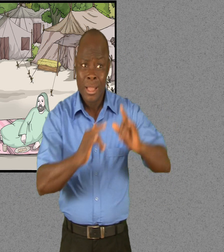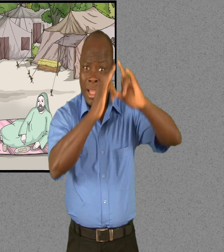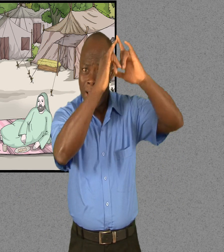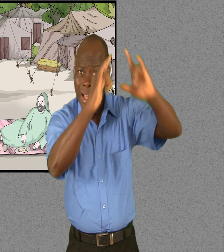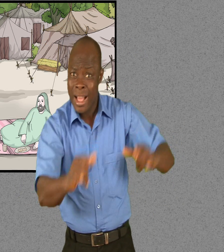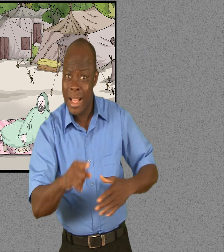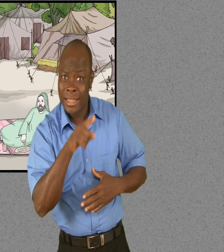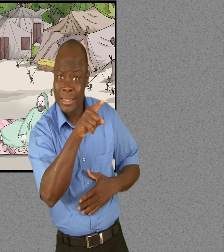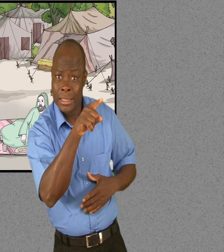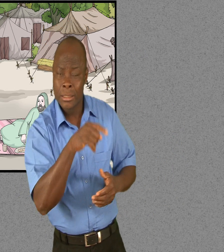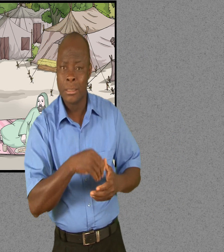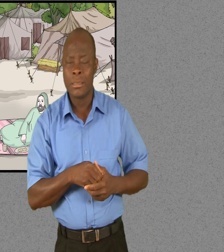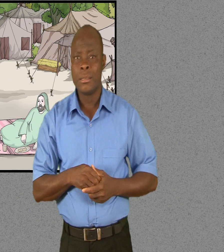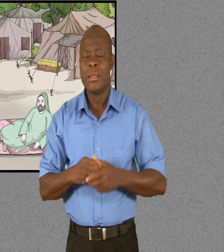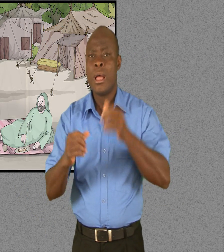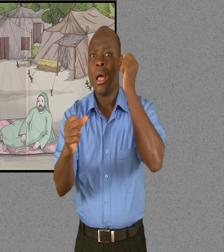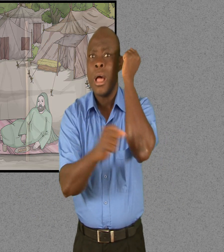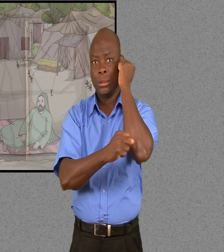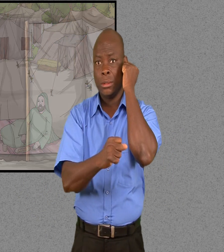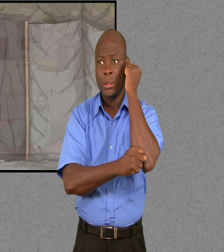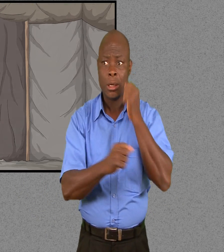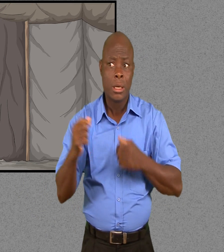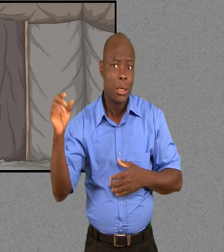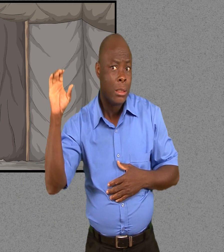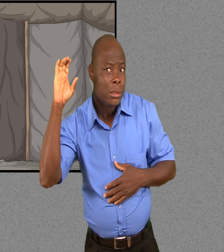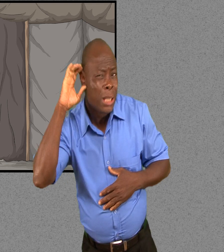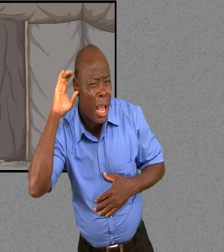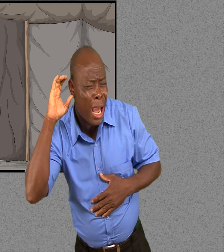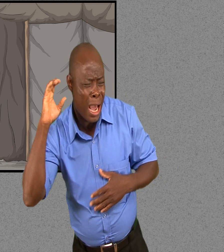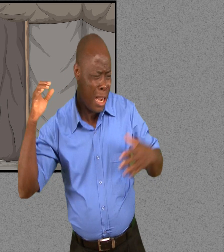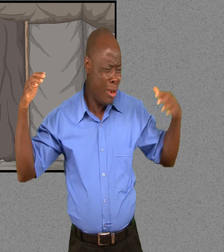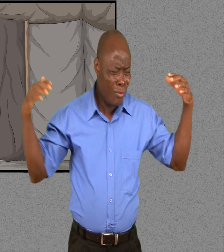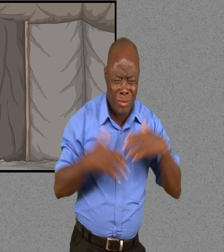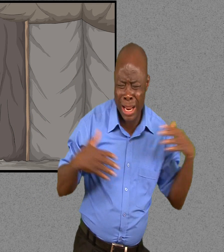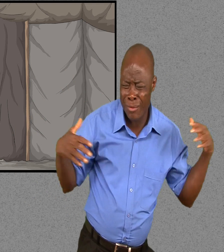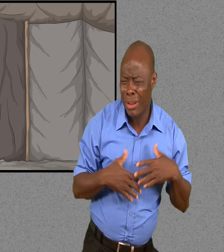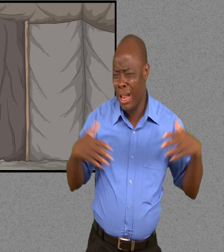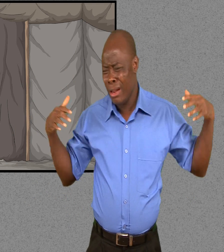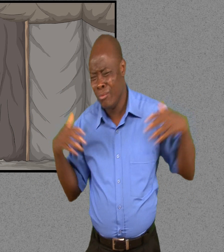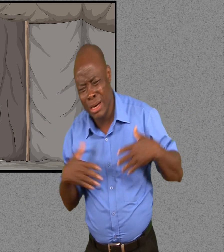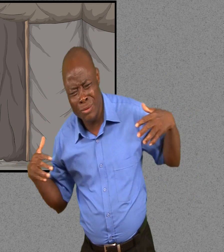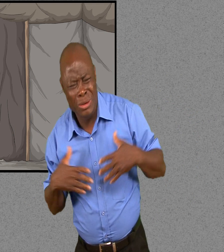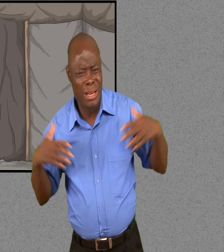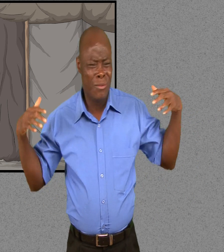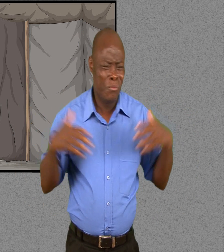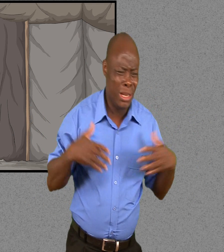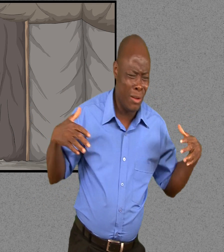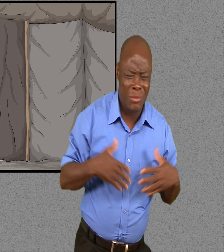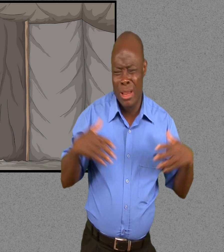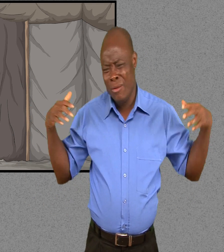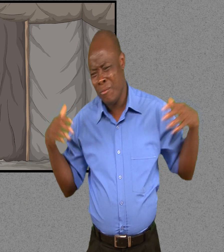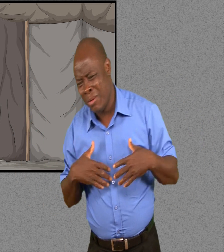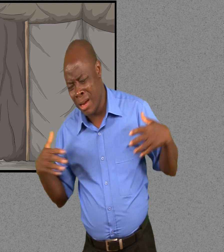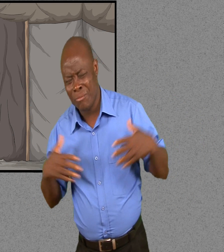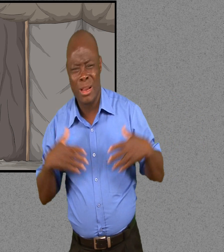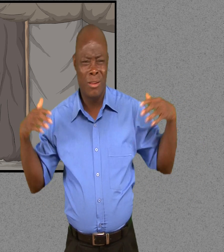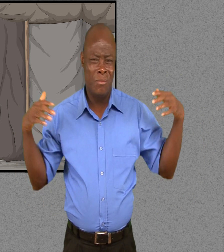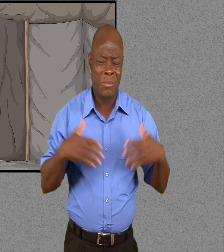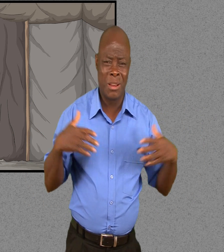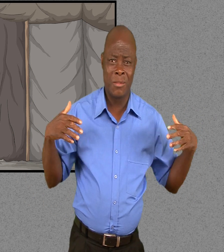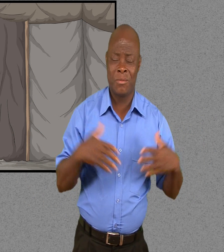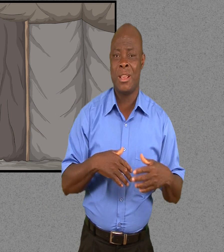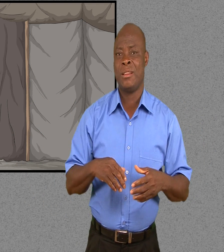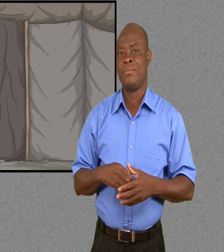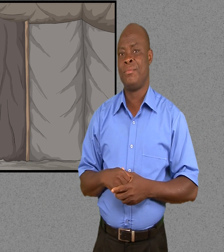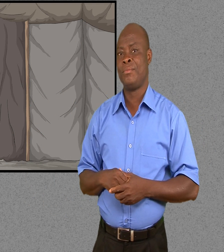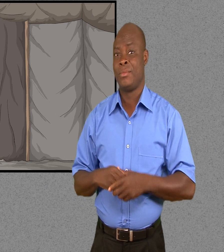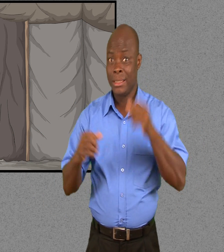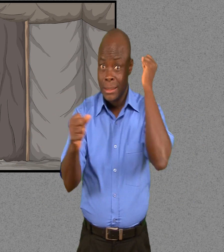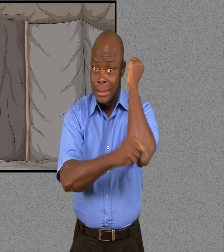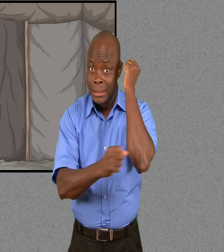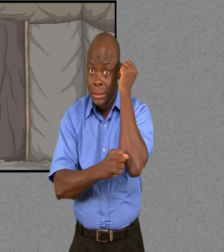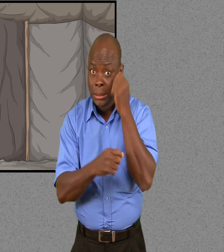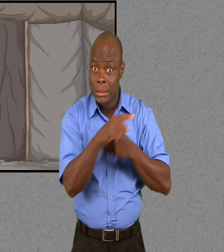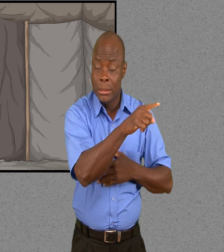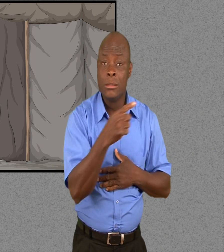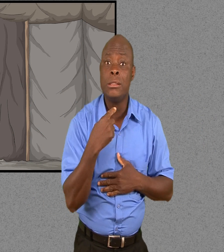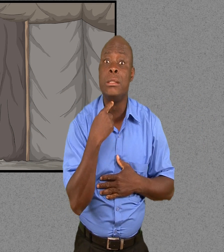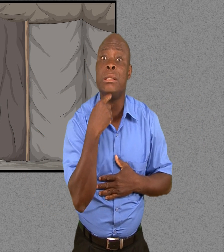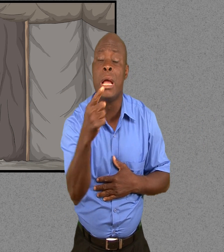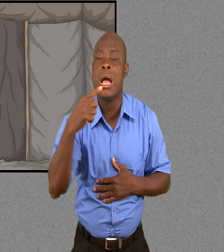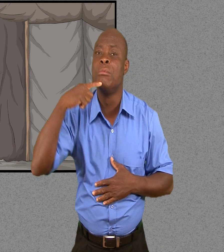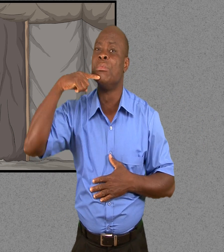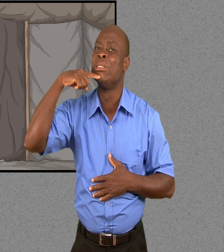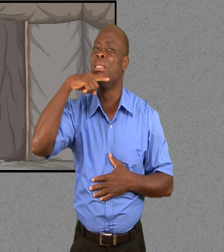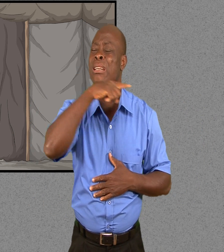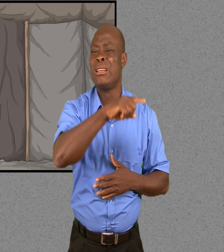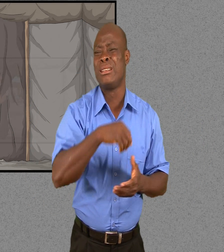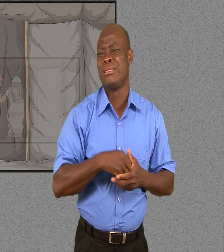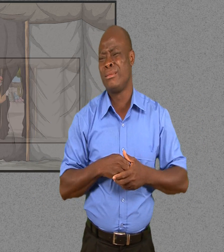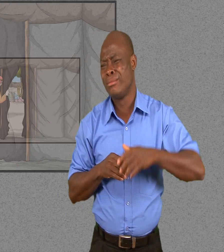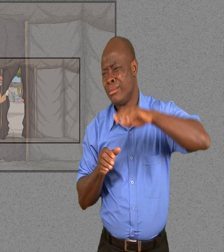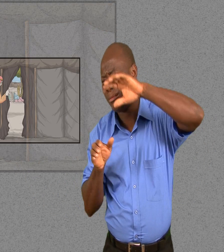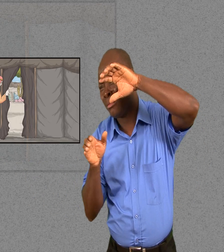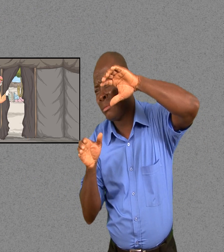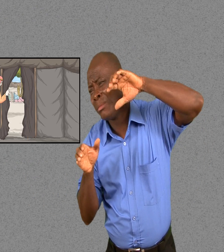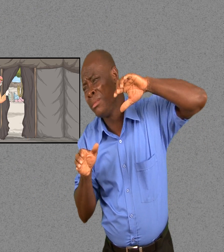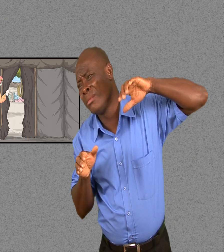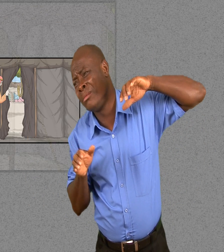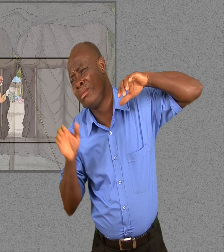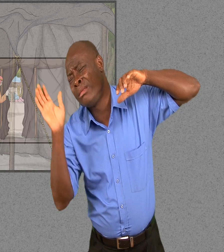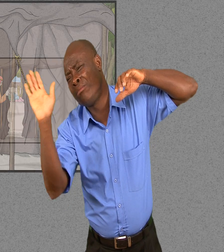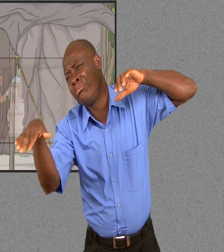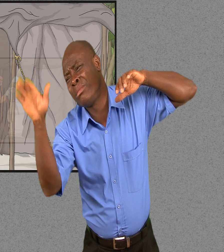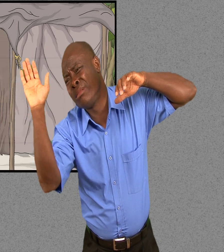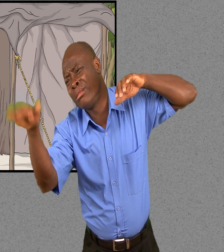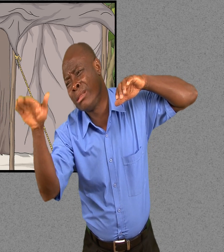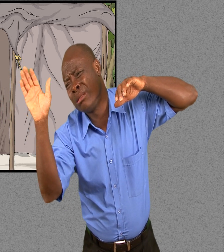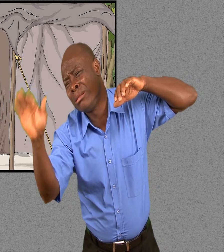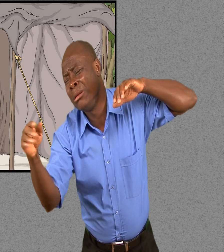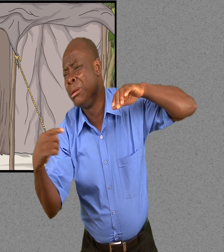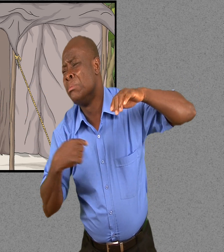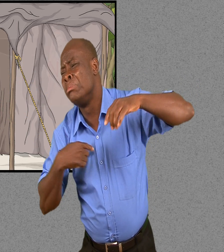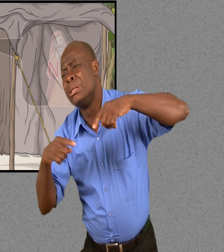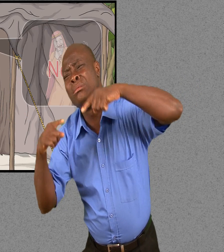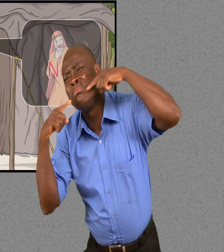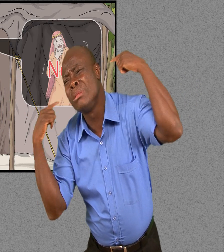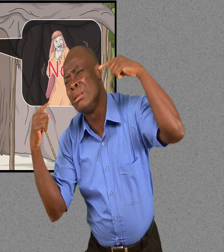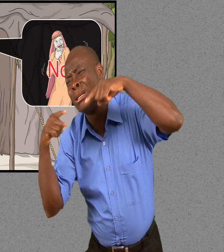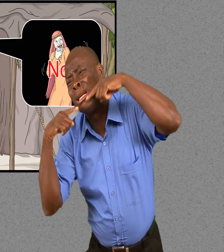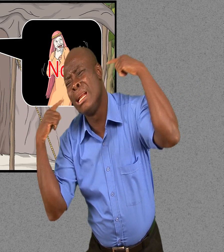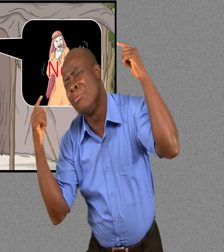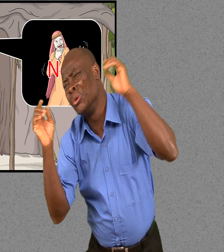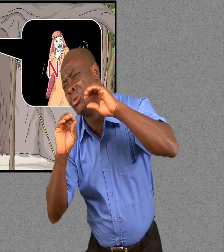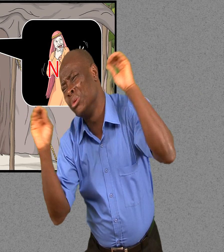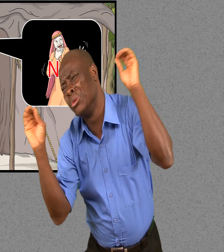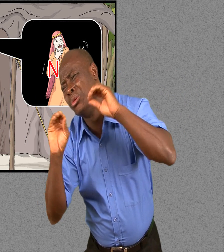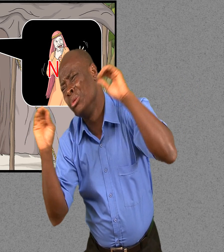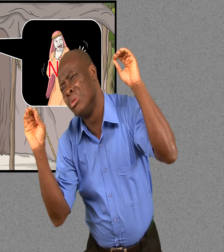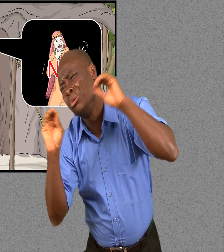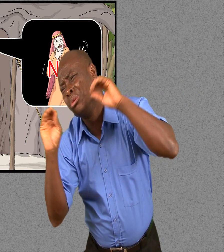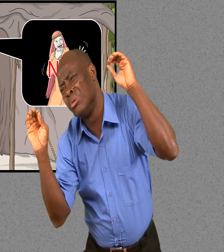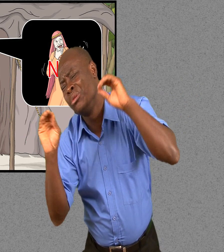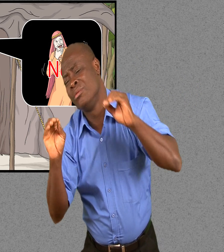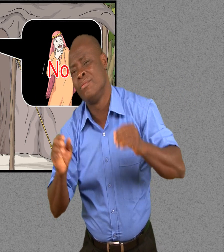But Sarah was afraid, so she denied it and said, “I did not laugh.”